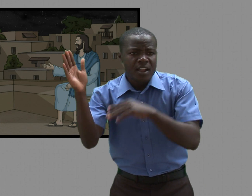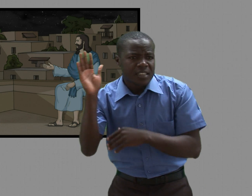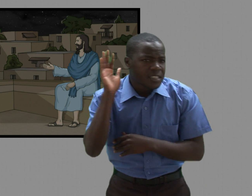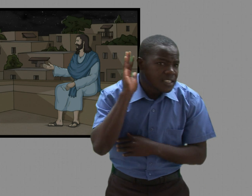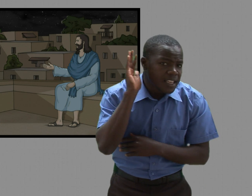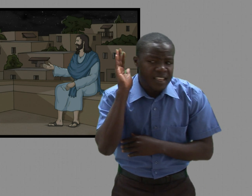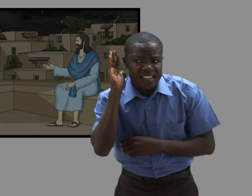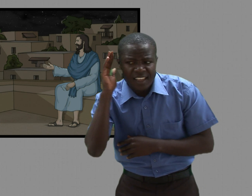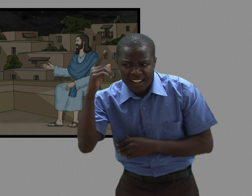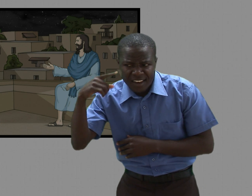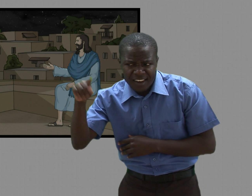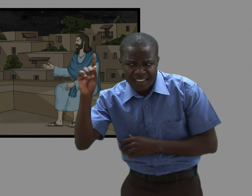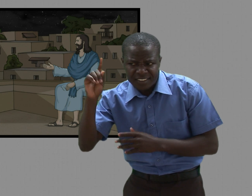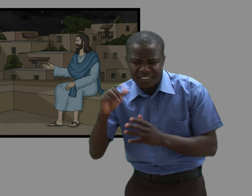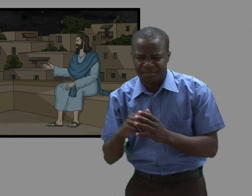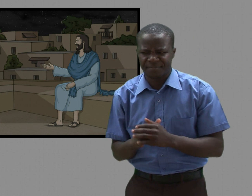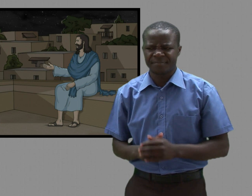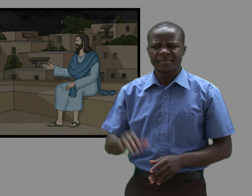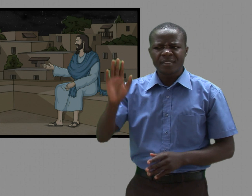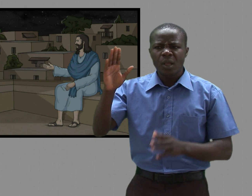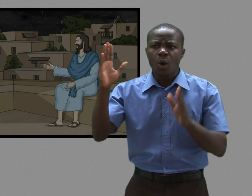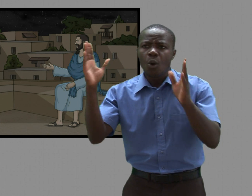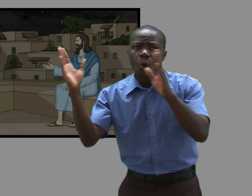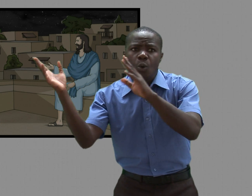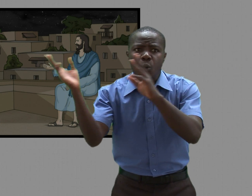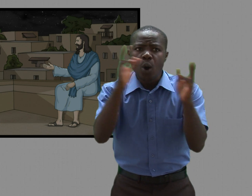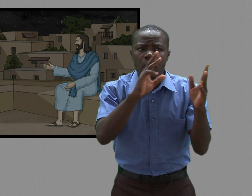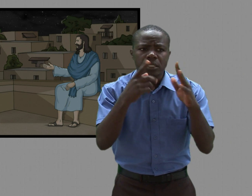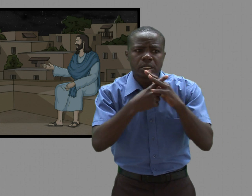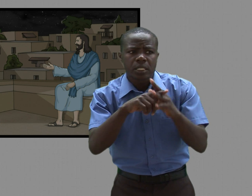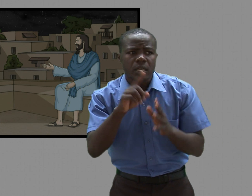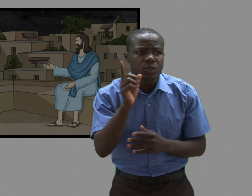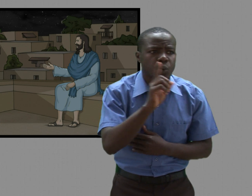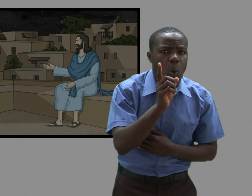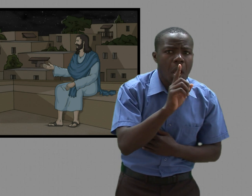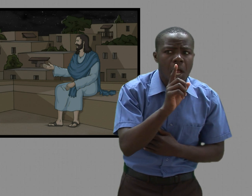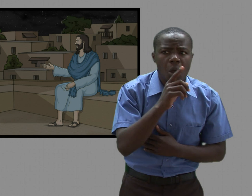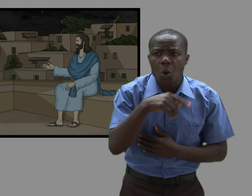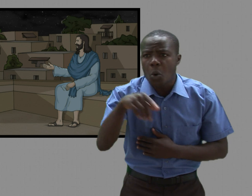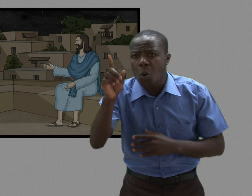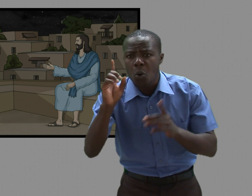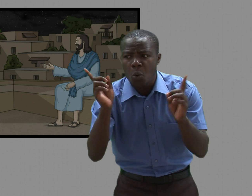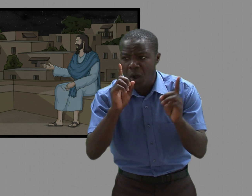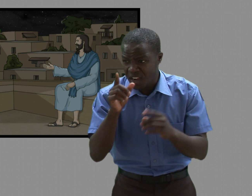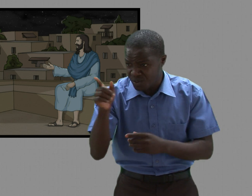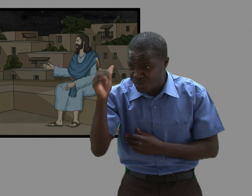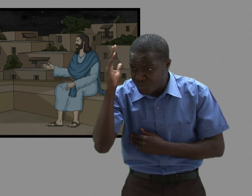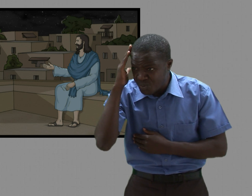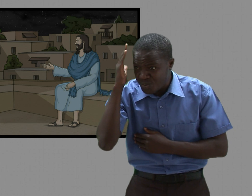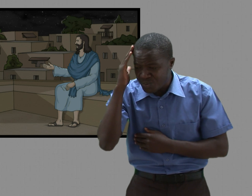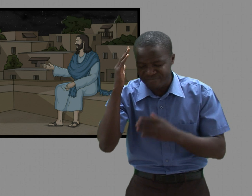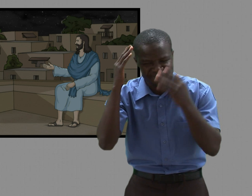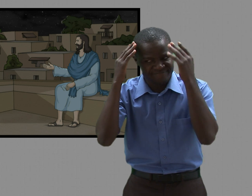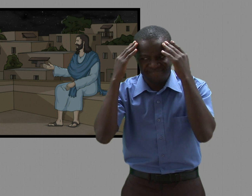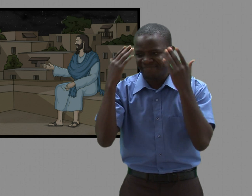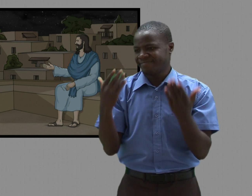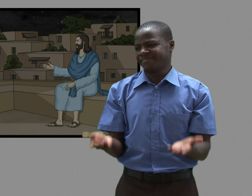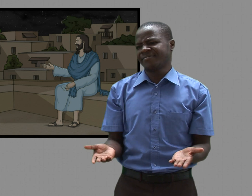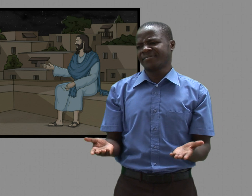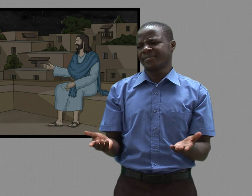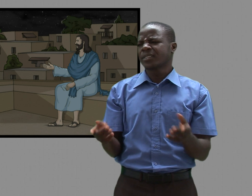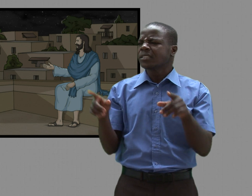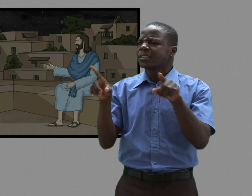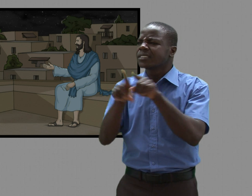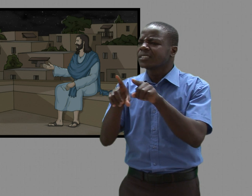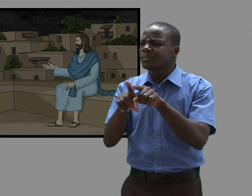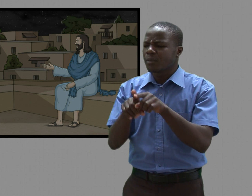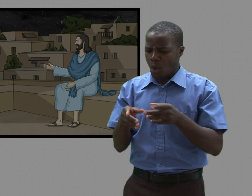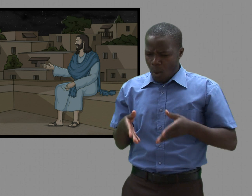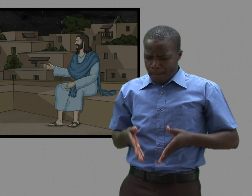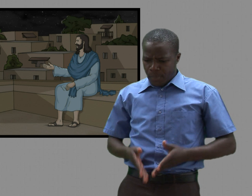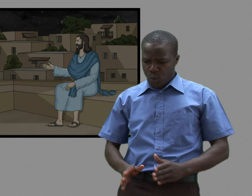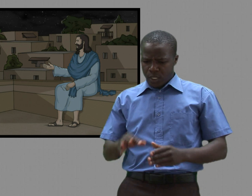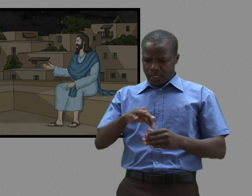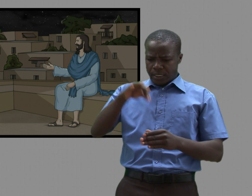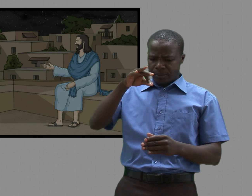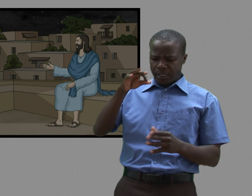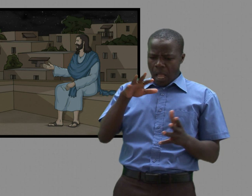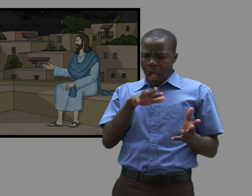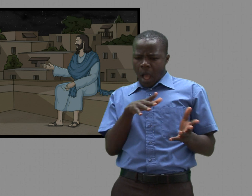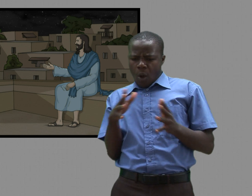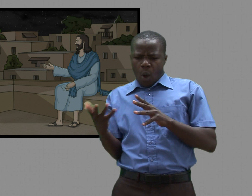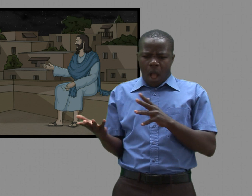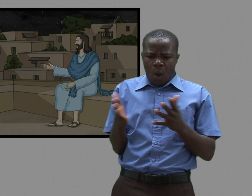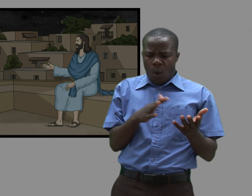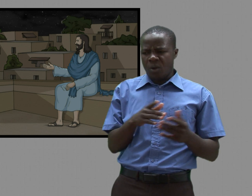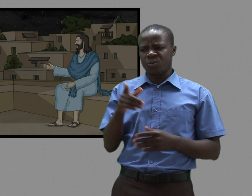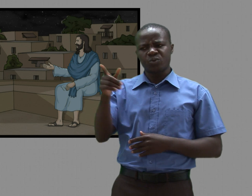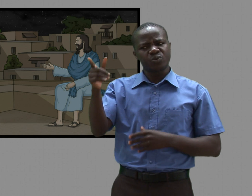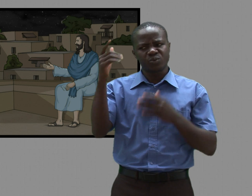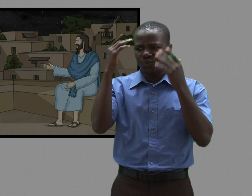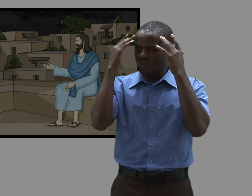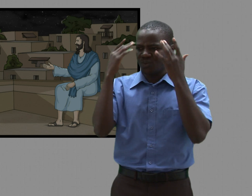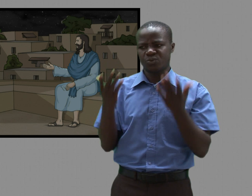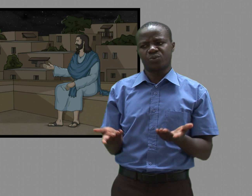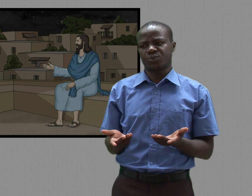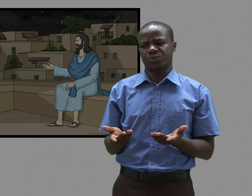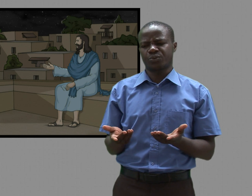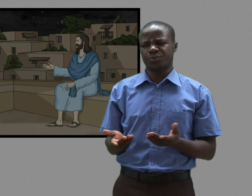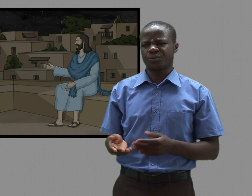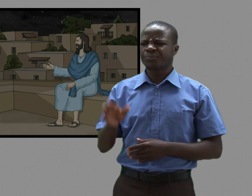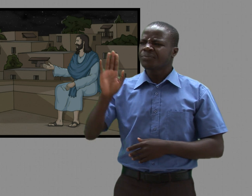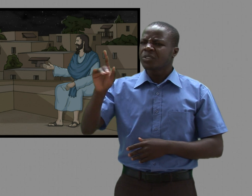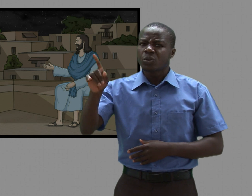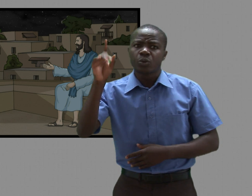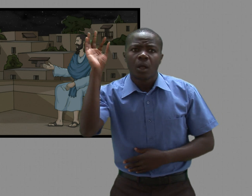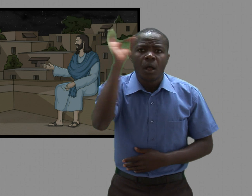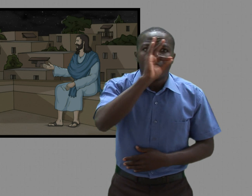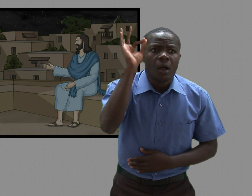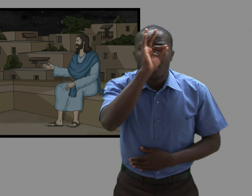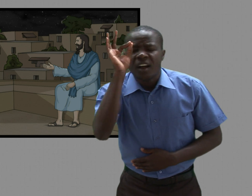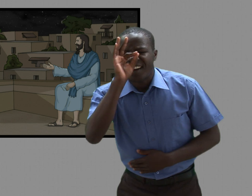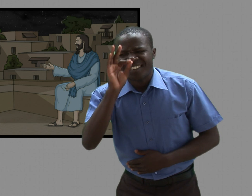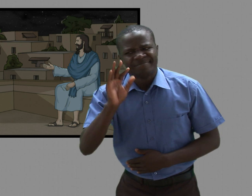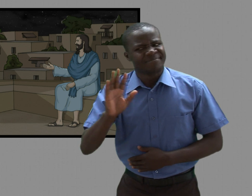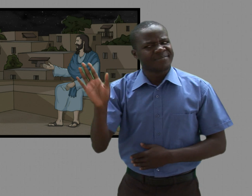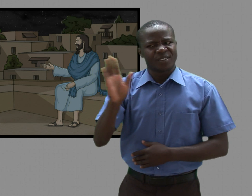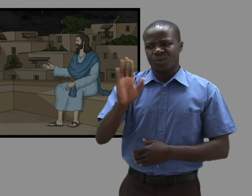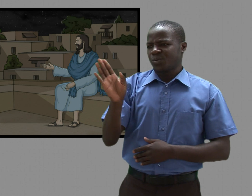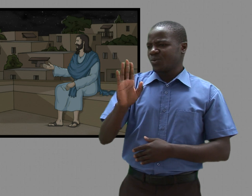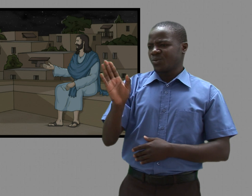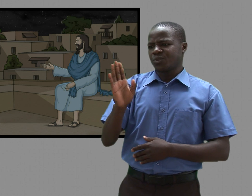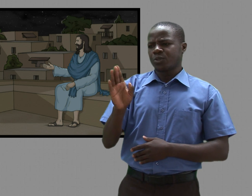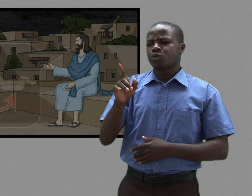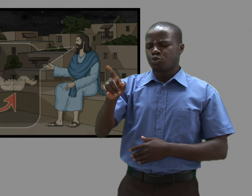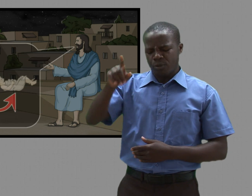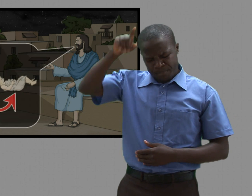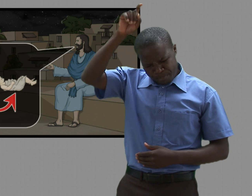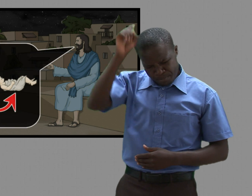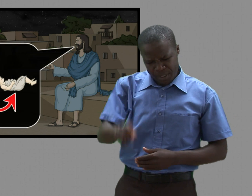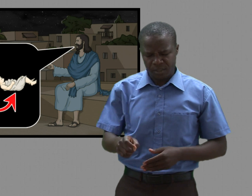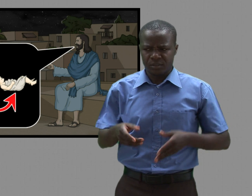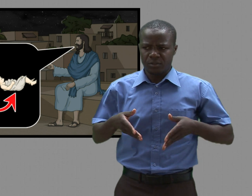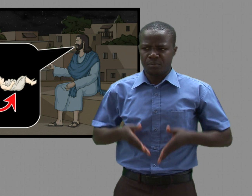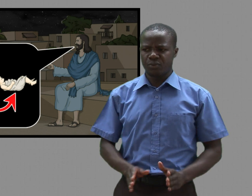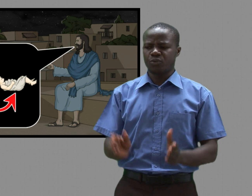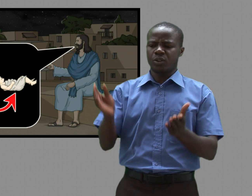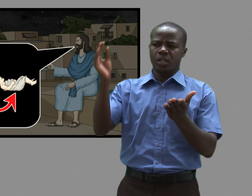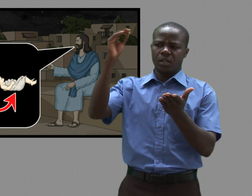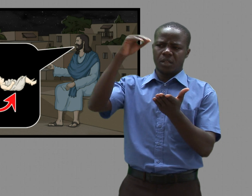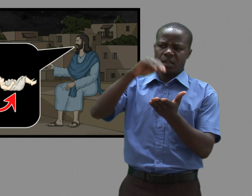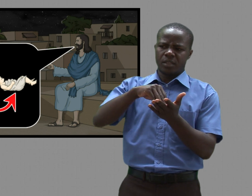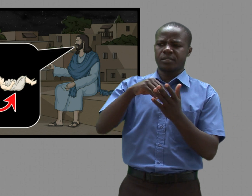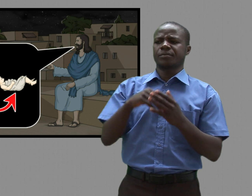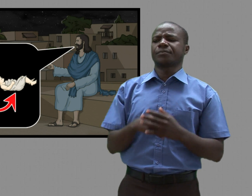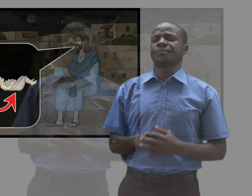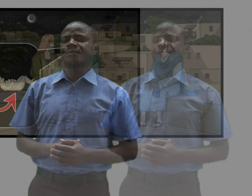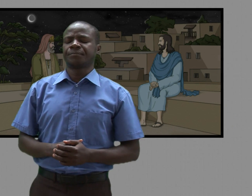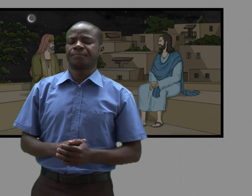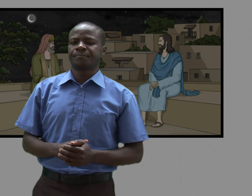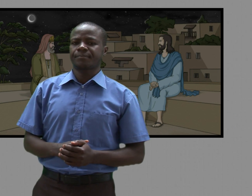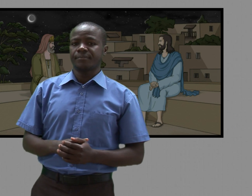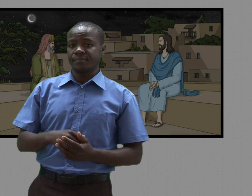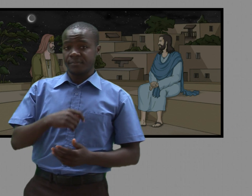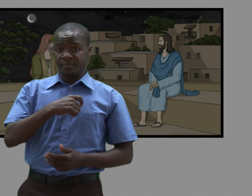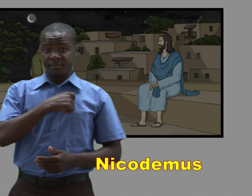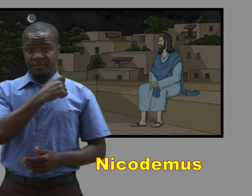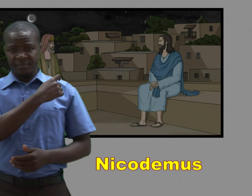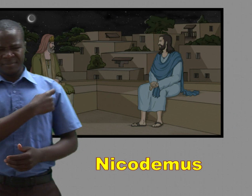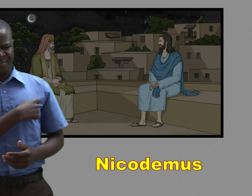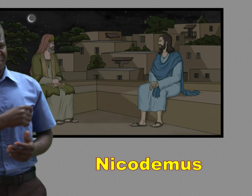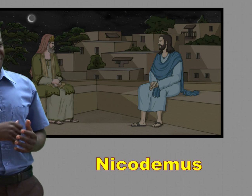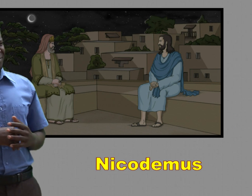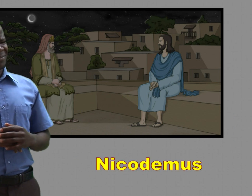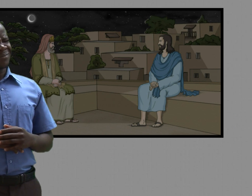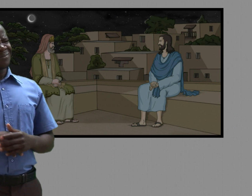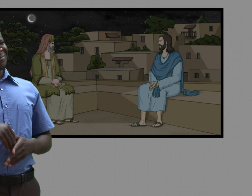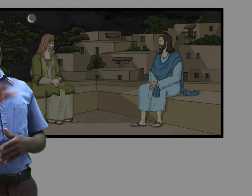You hear its sound, but you do not know where it comes from or where it is going. So it is with everyone born of the Spirit.”